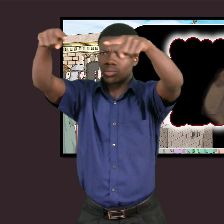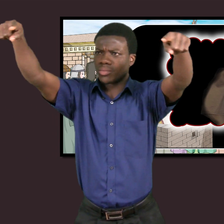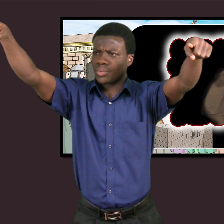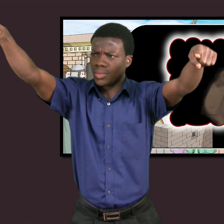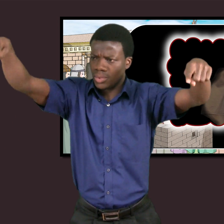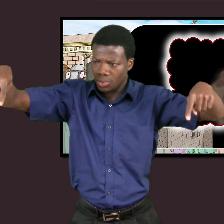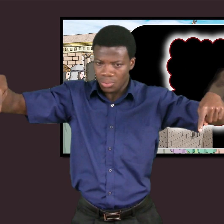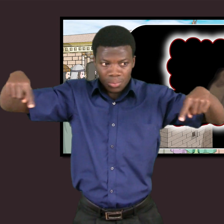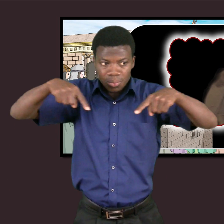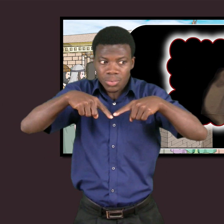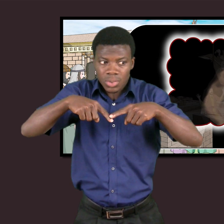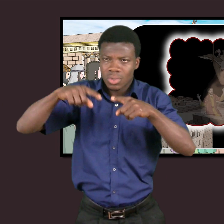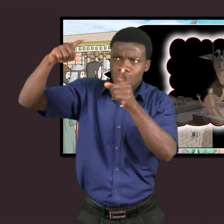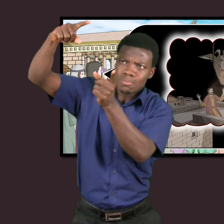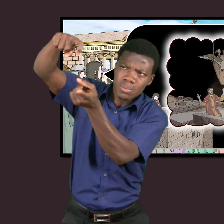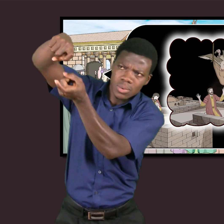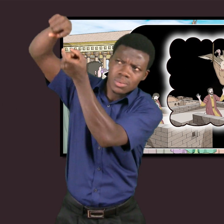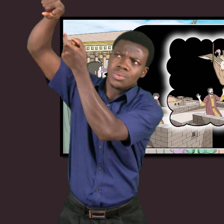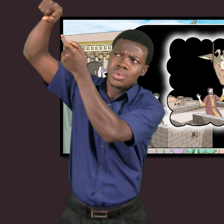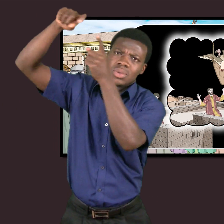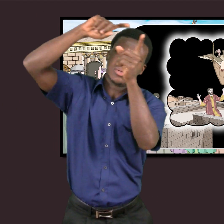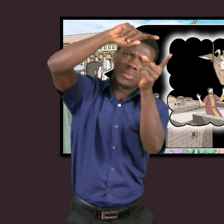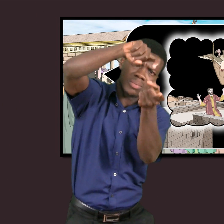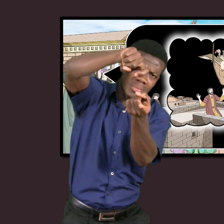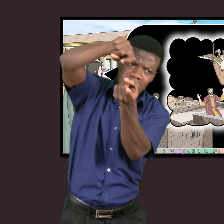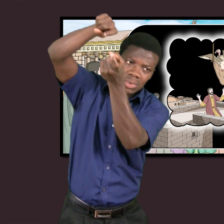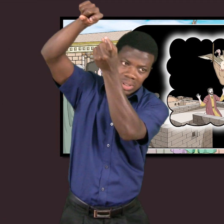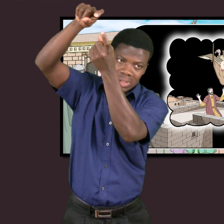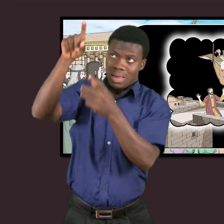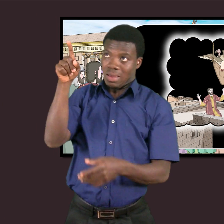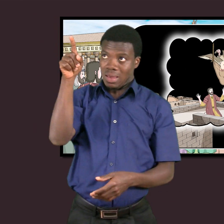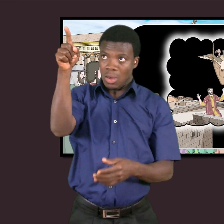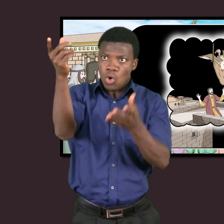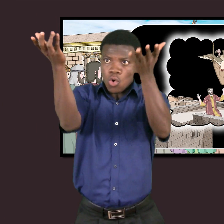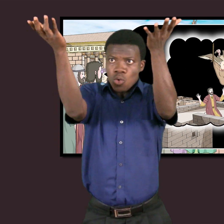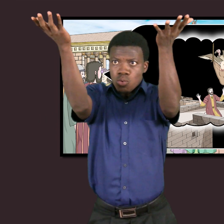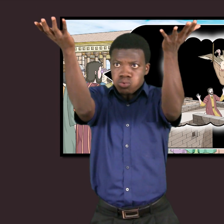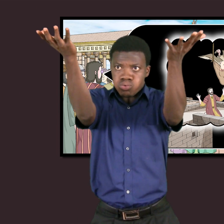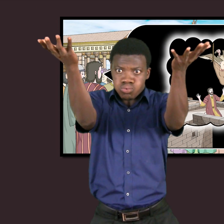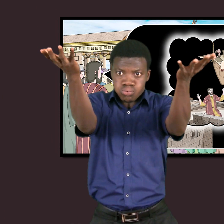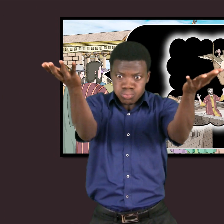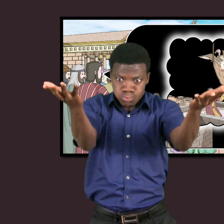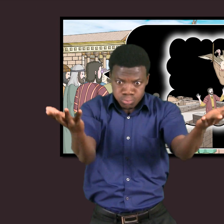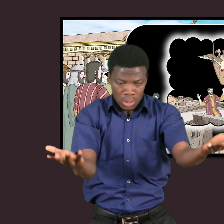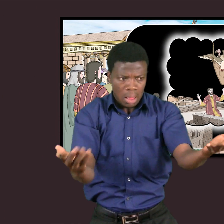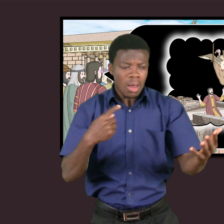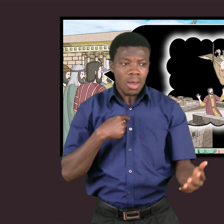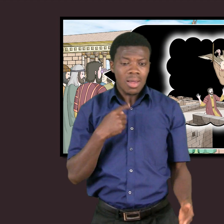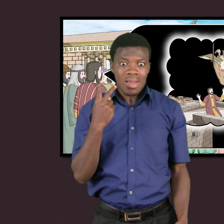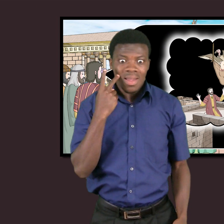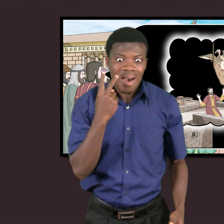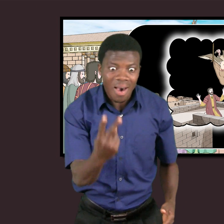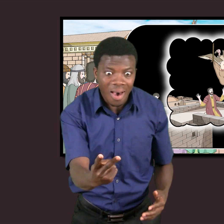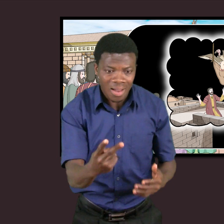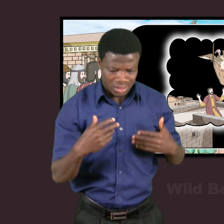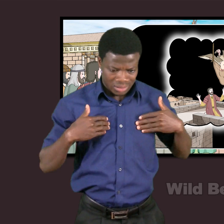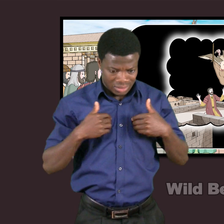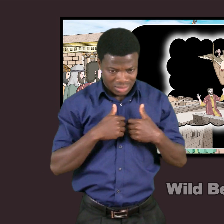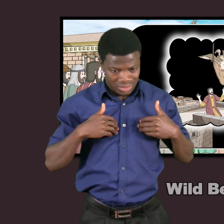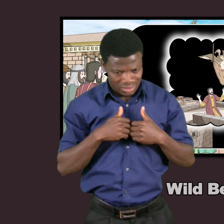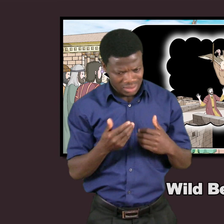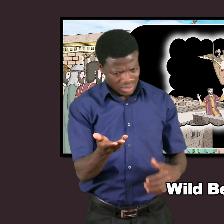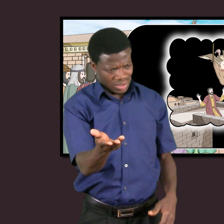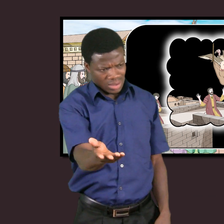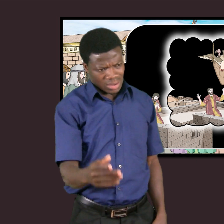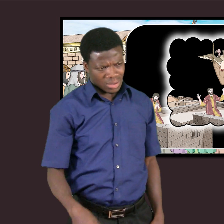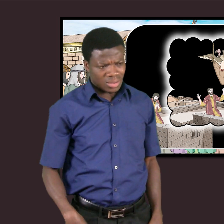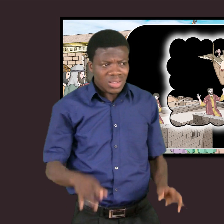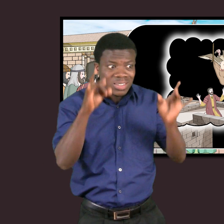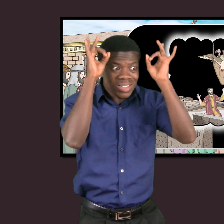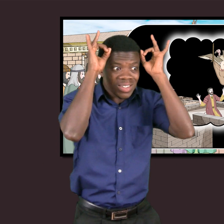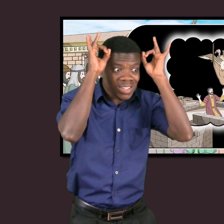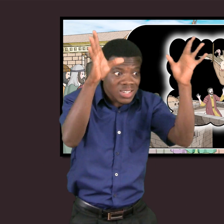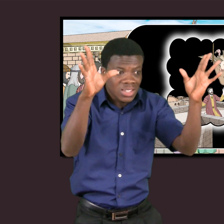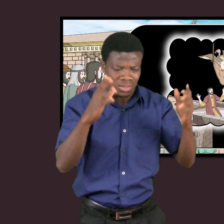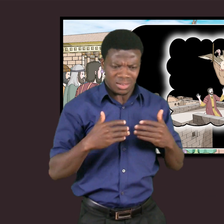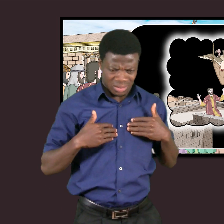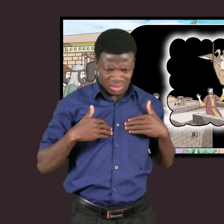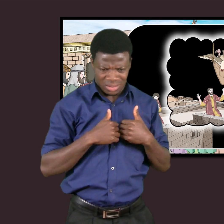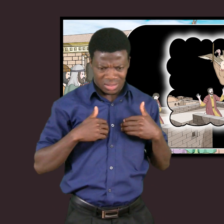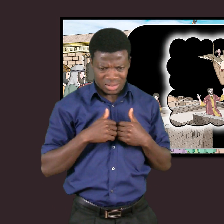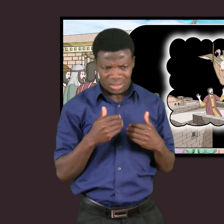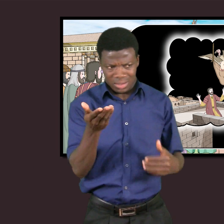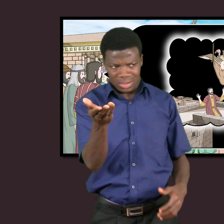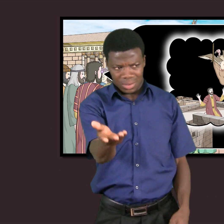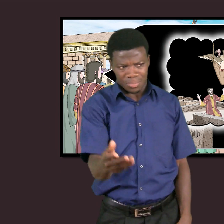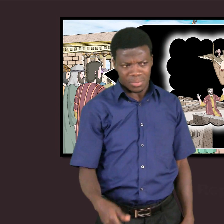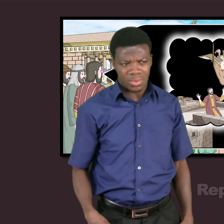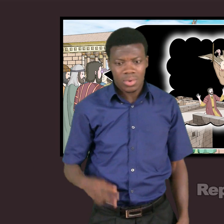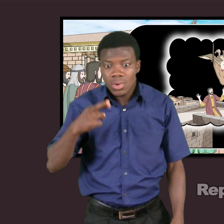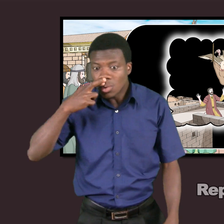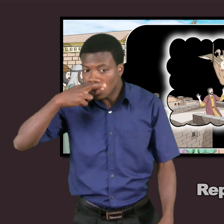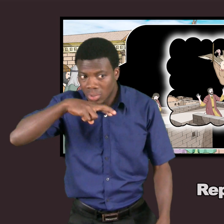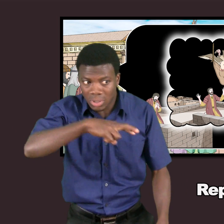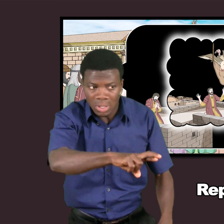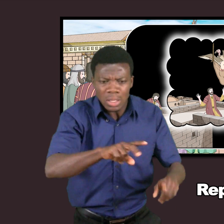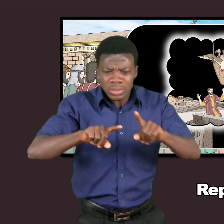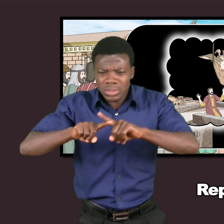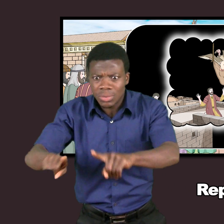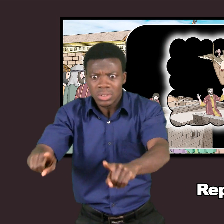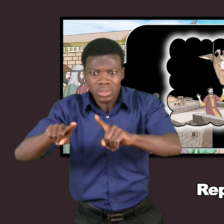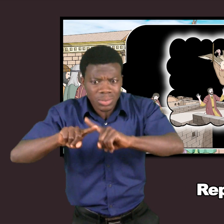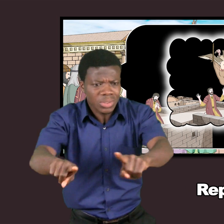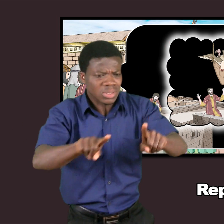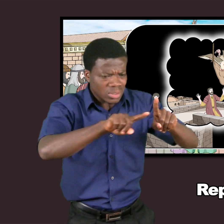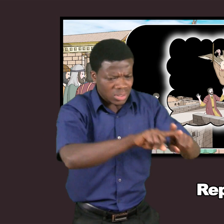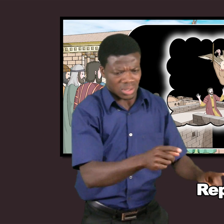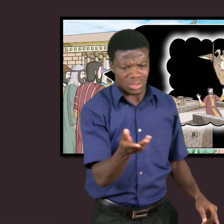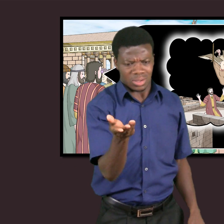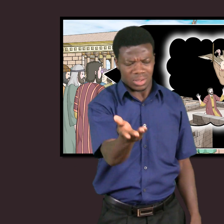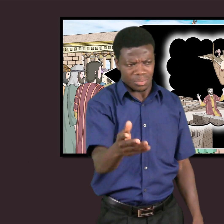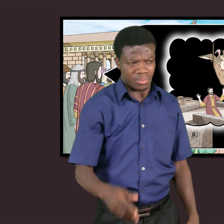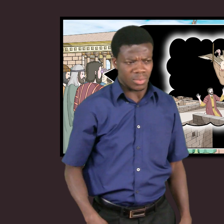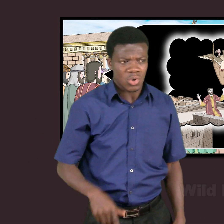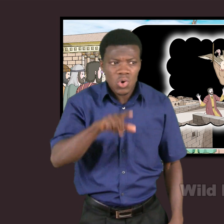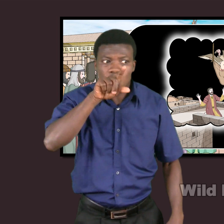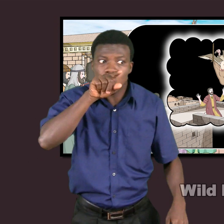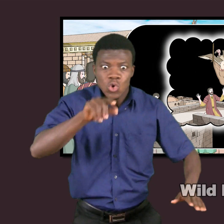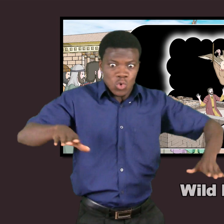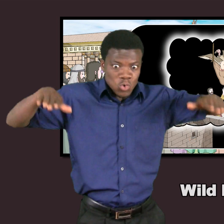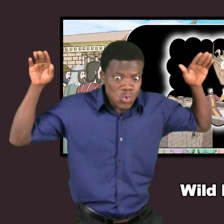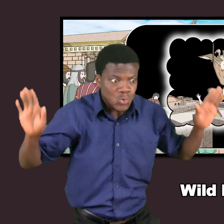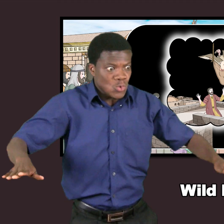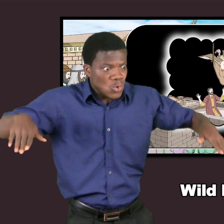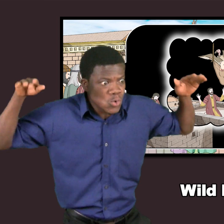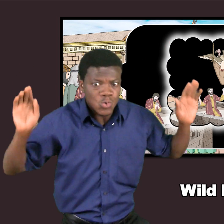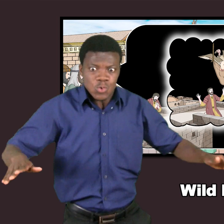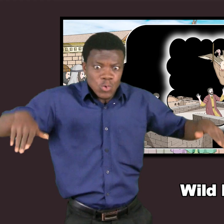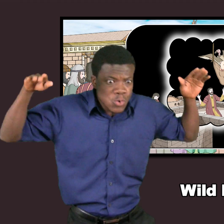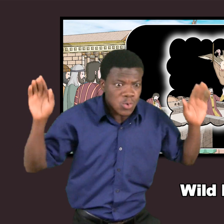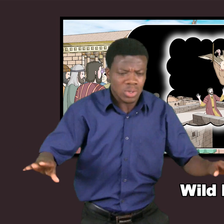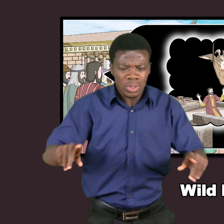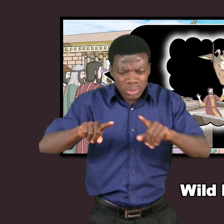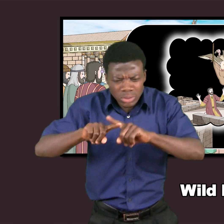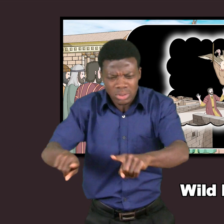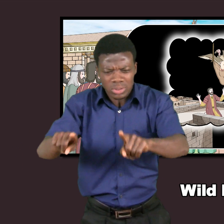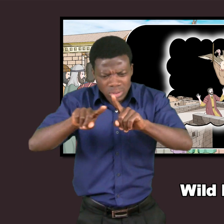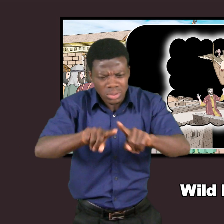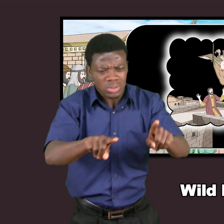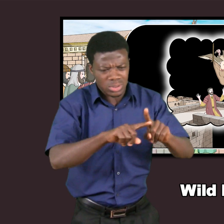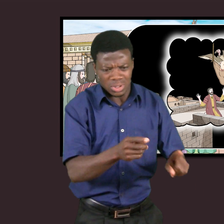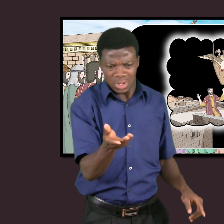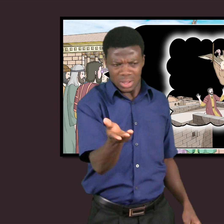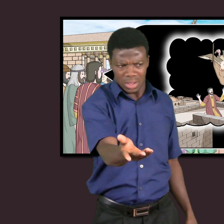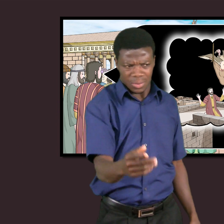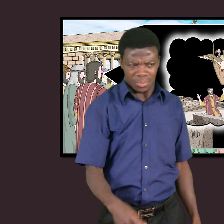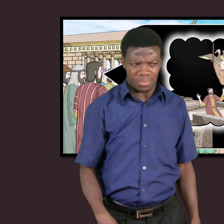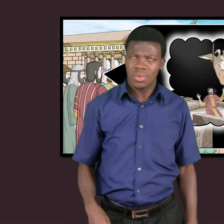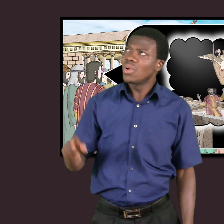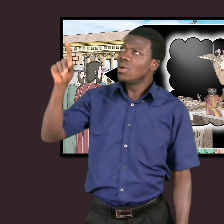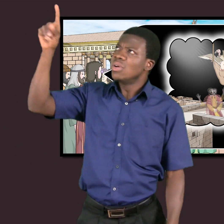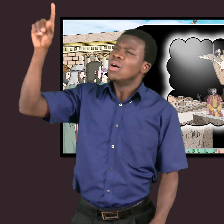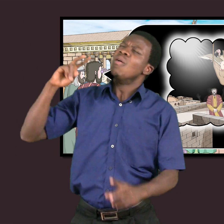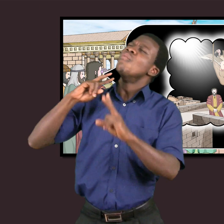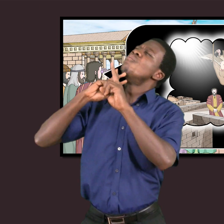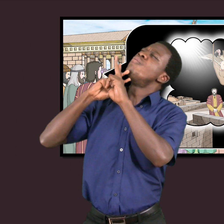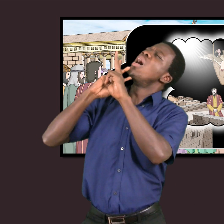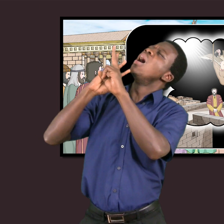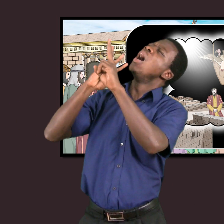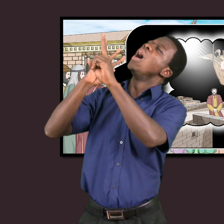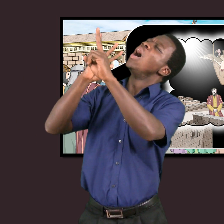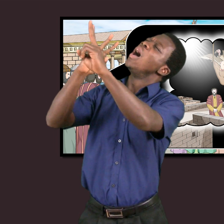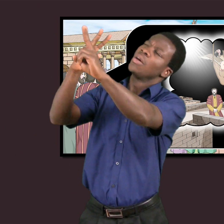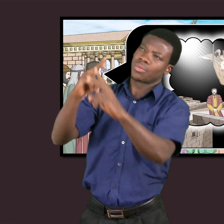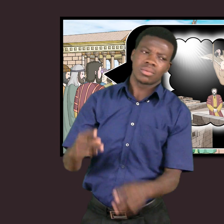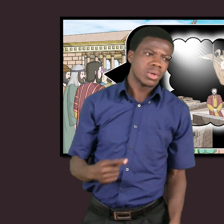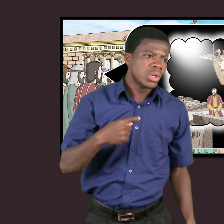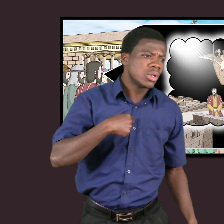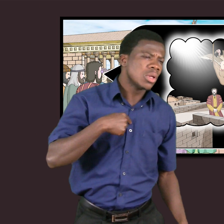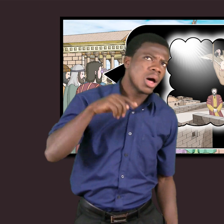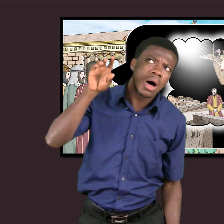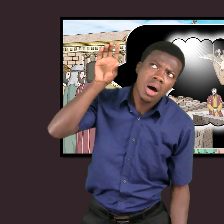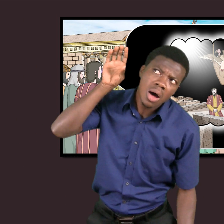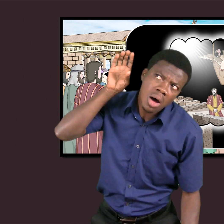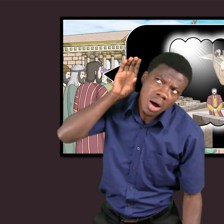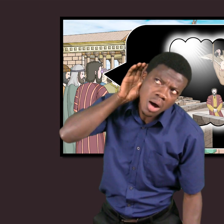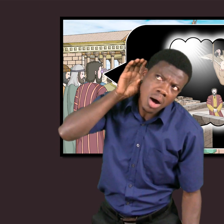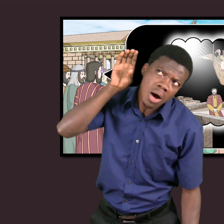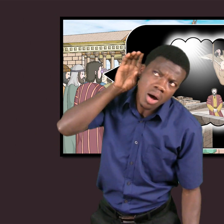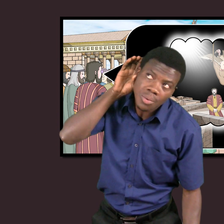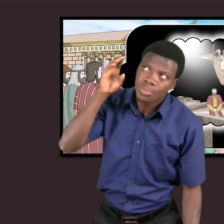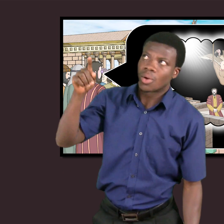I looked at it closely and saw four-footed animals of the earth, wild beasts, reptiles, and birds of the air.